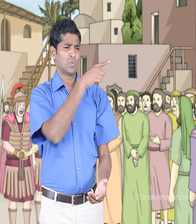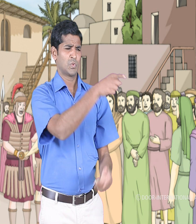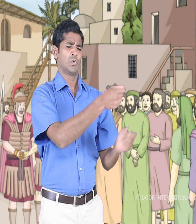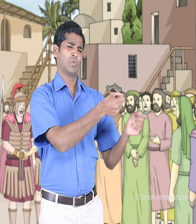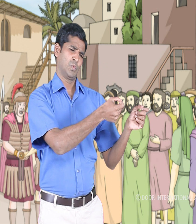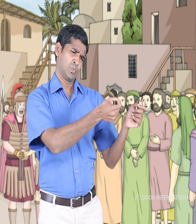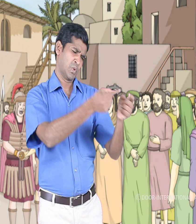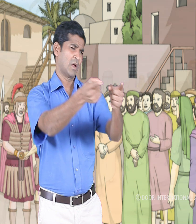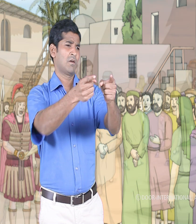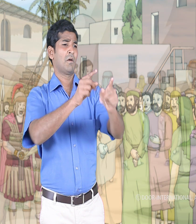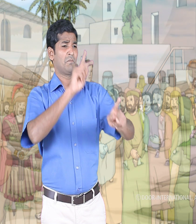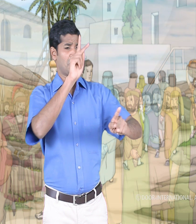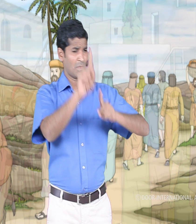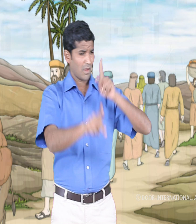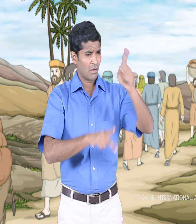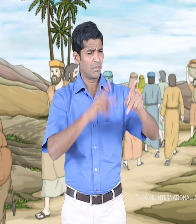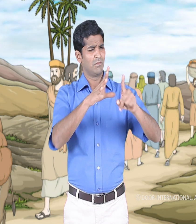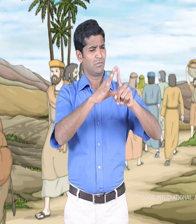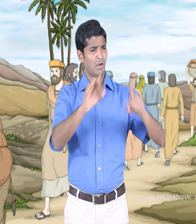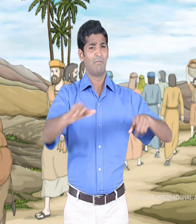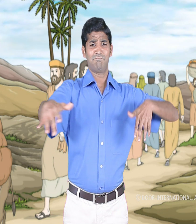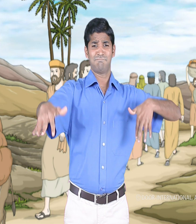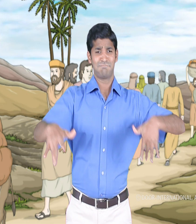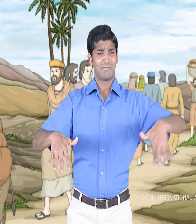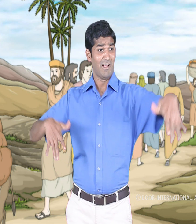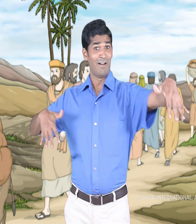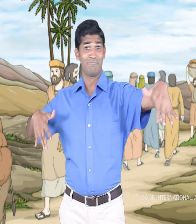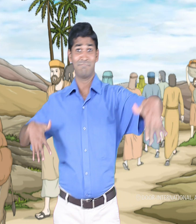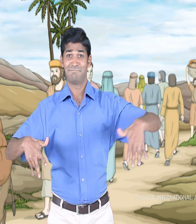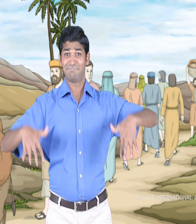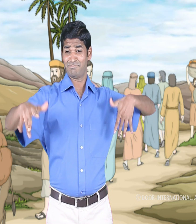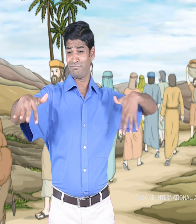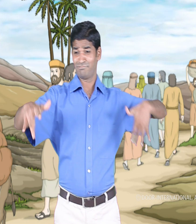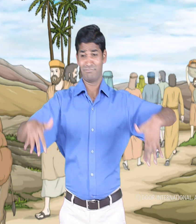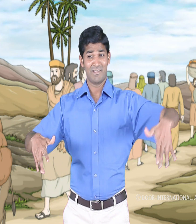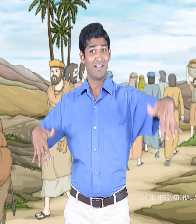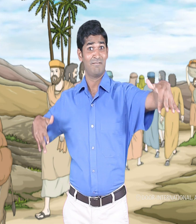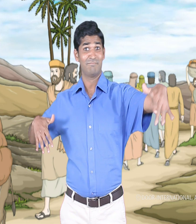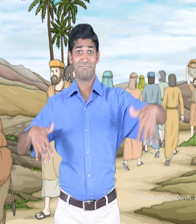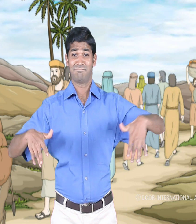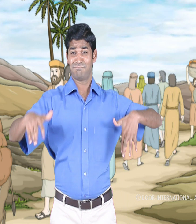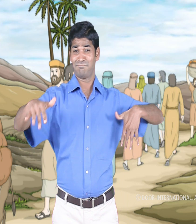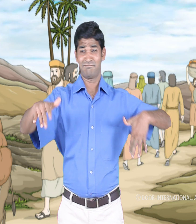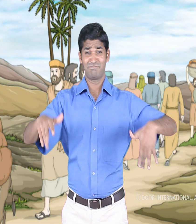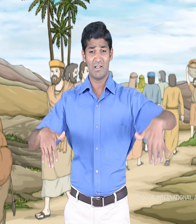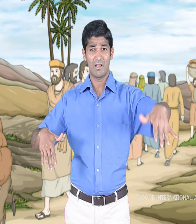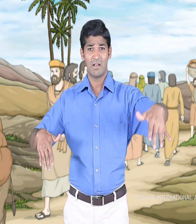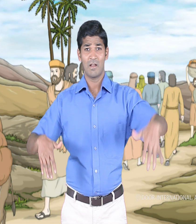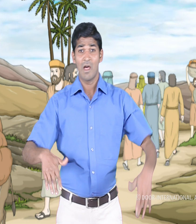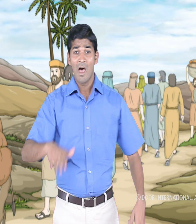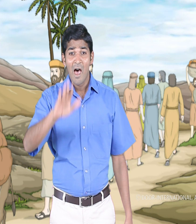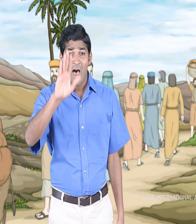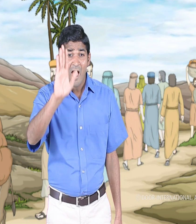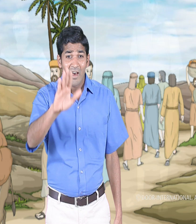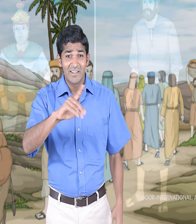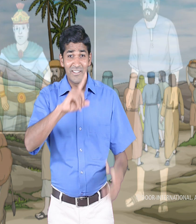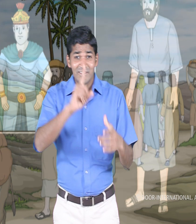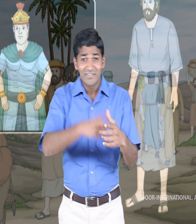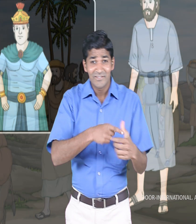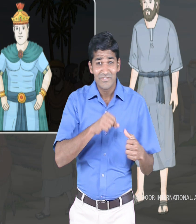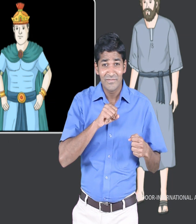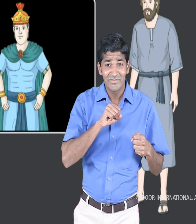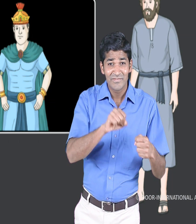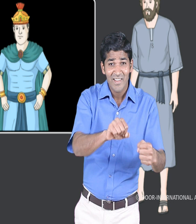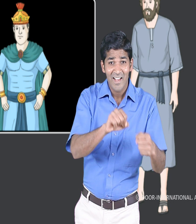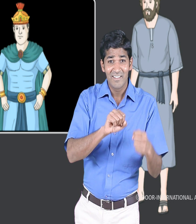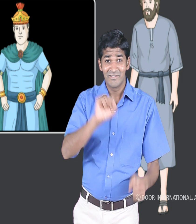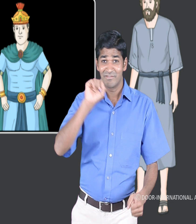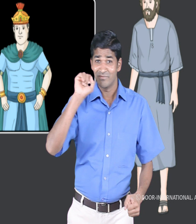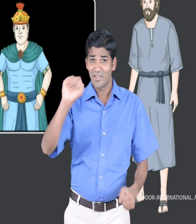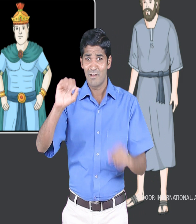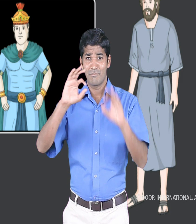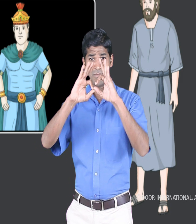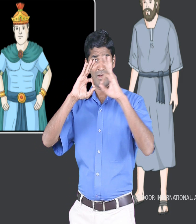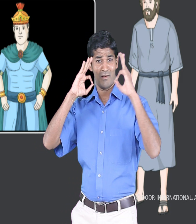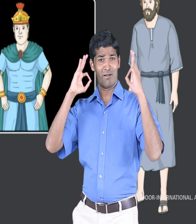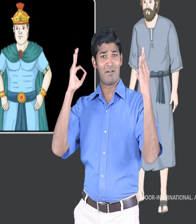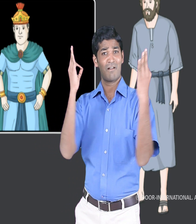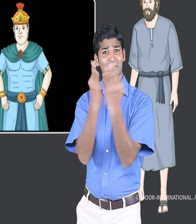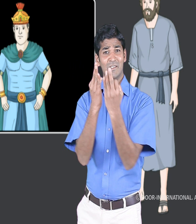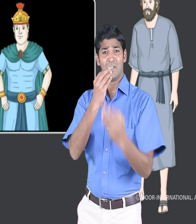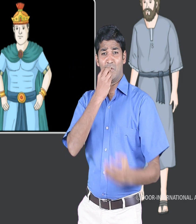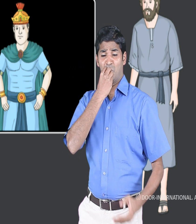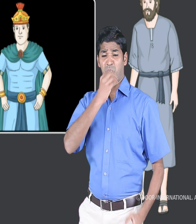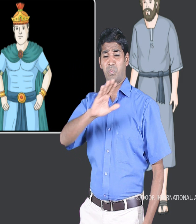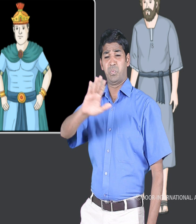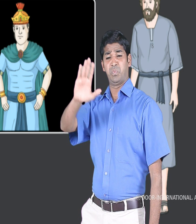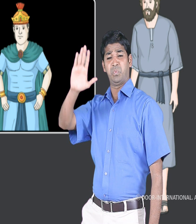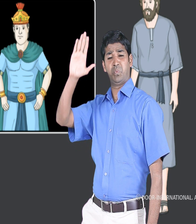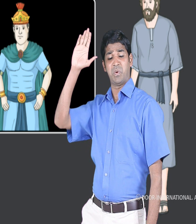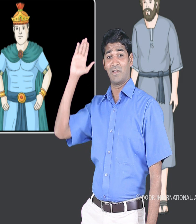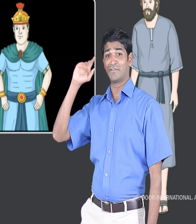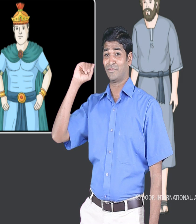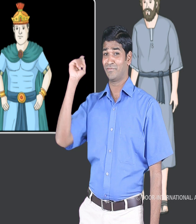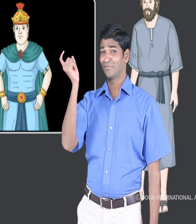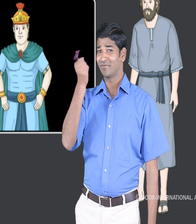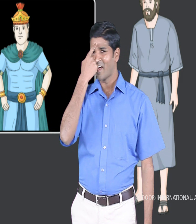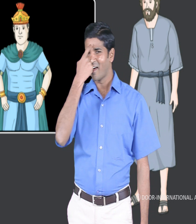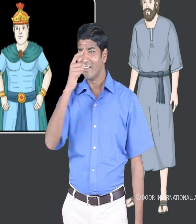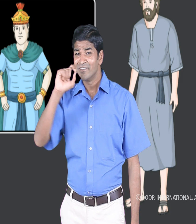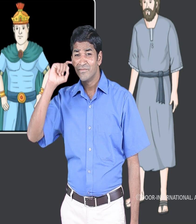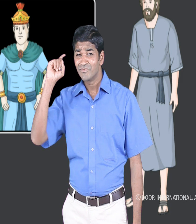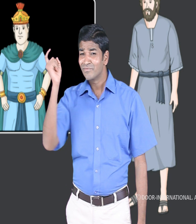And everyone went to his own town to register.